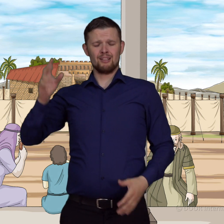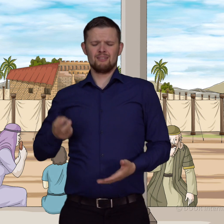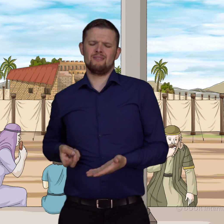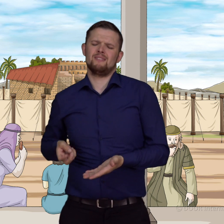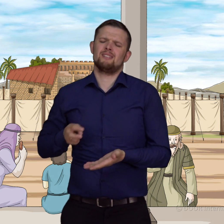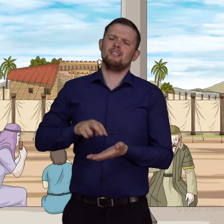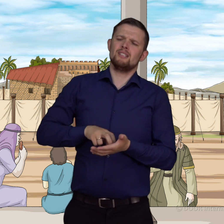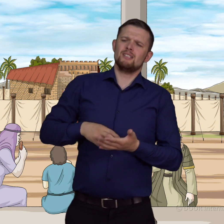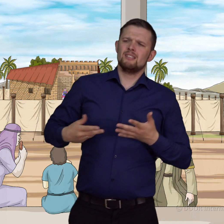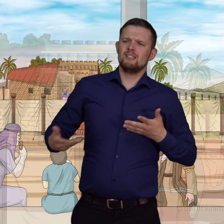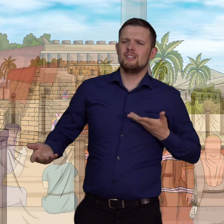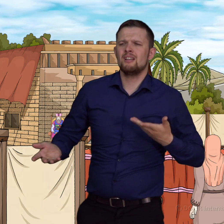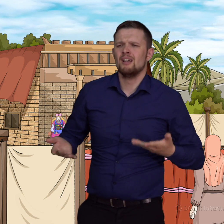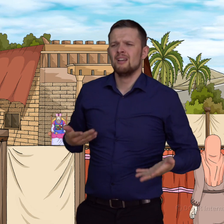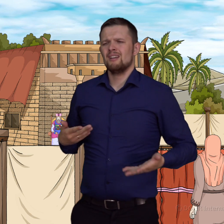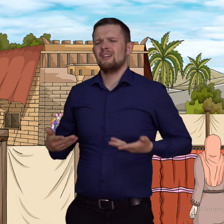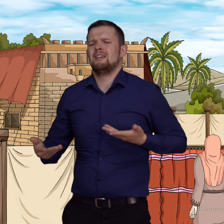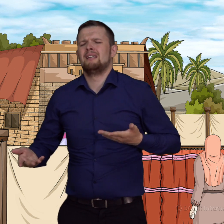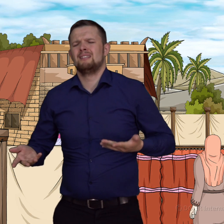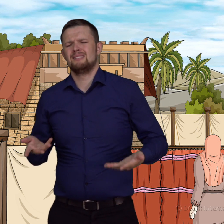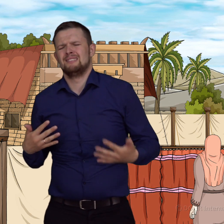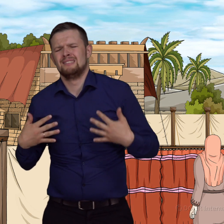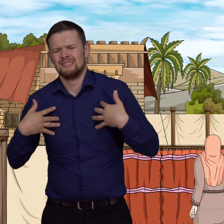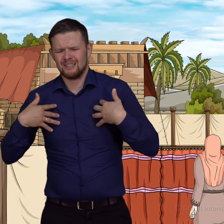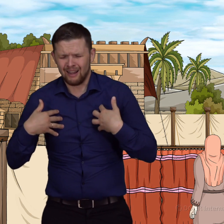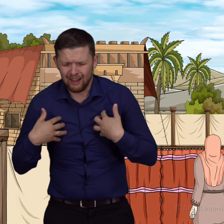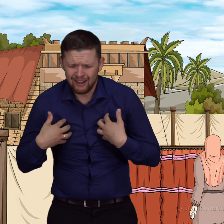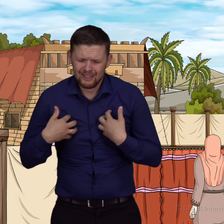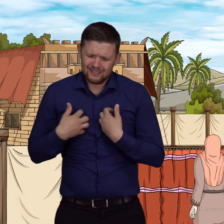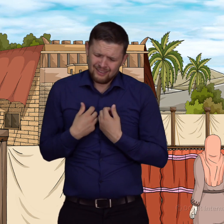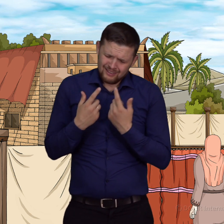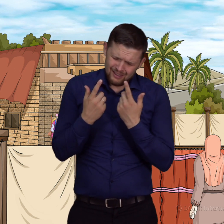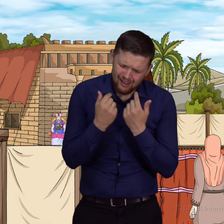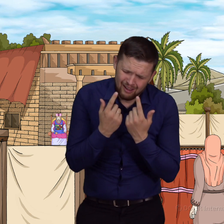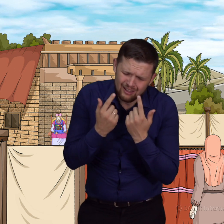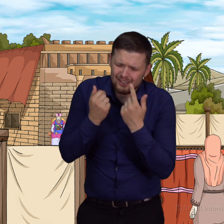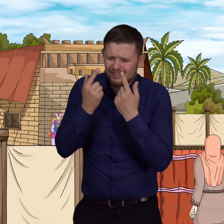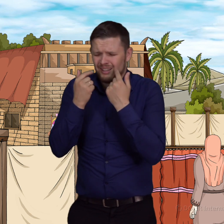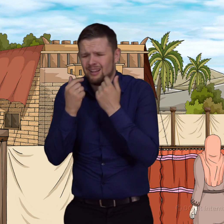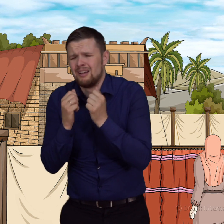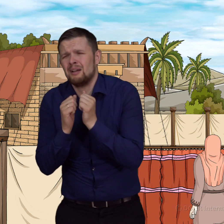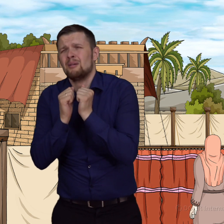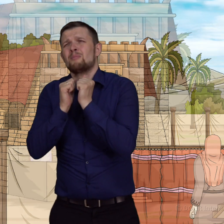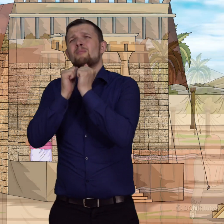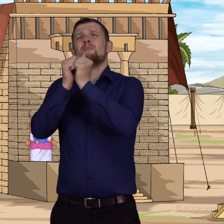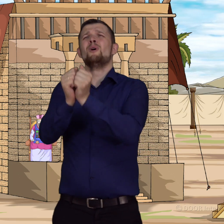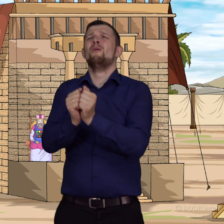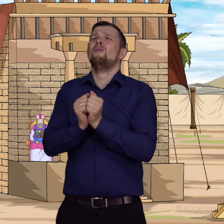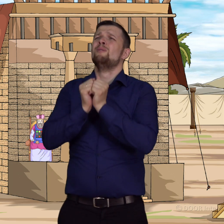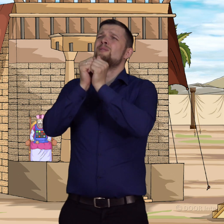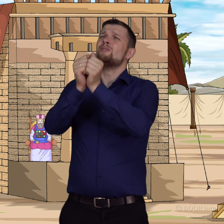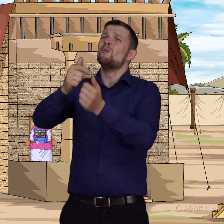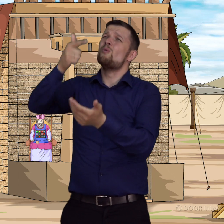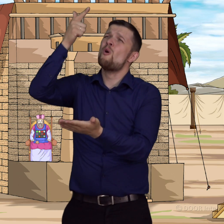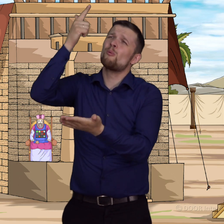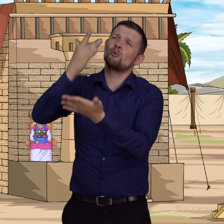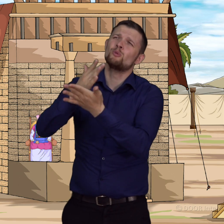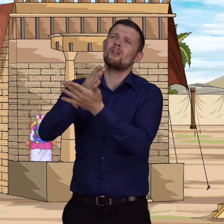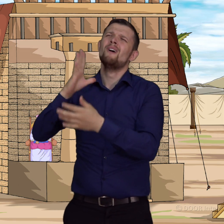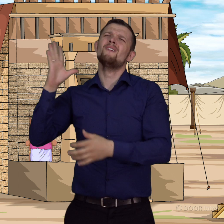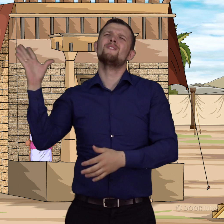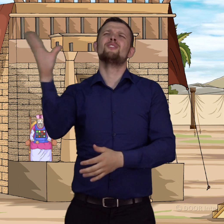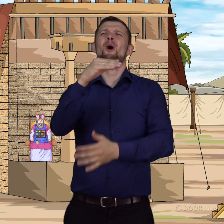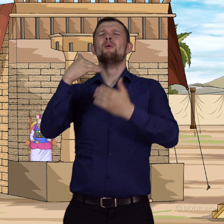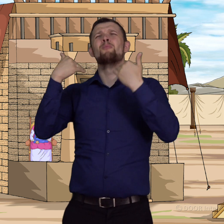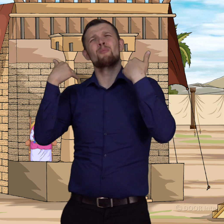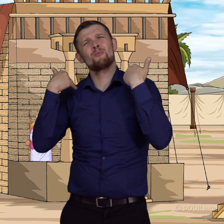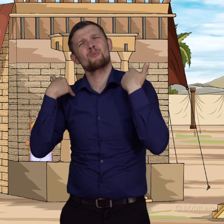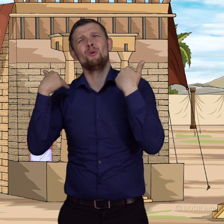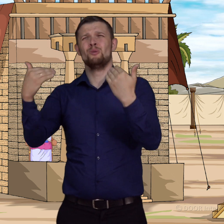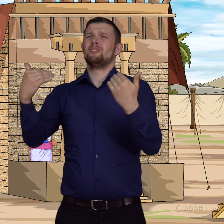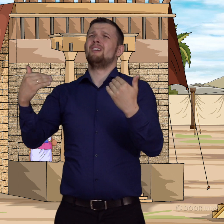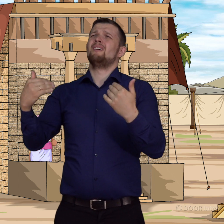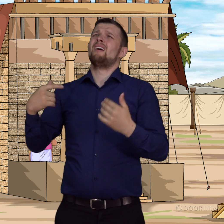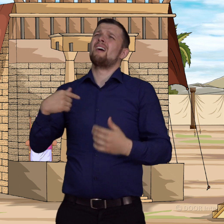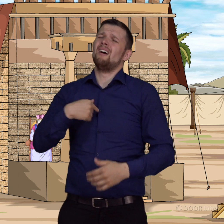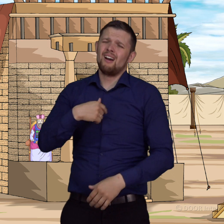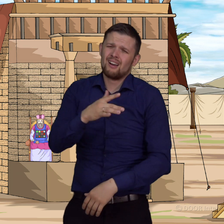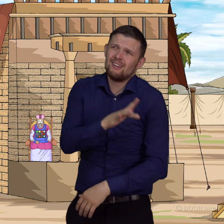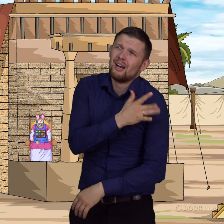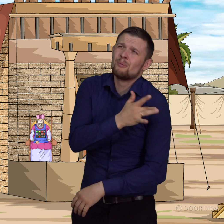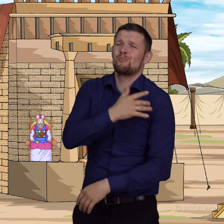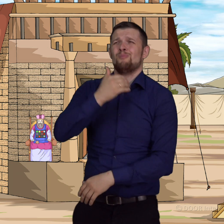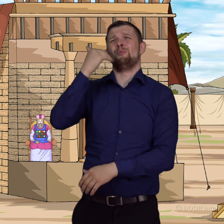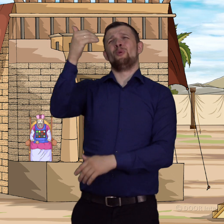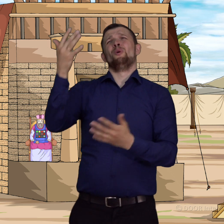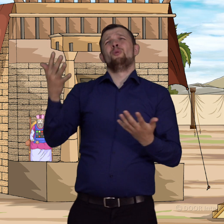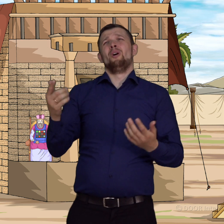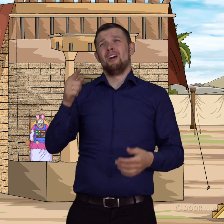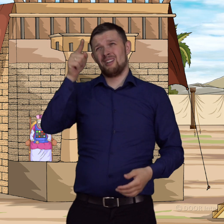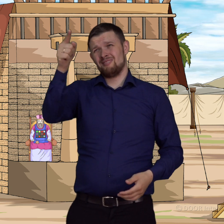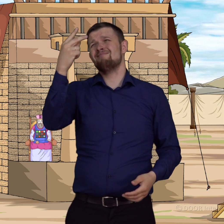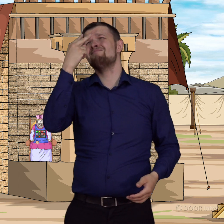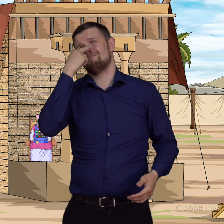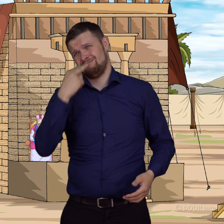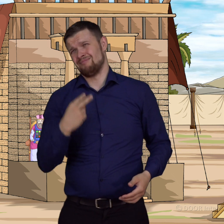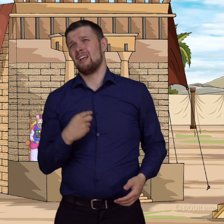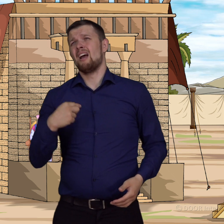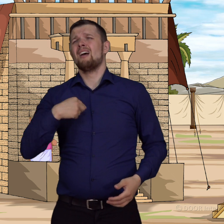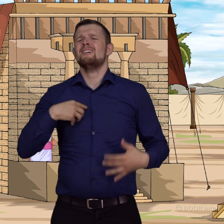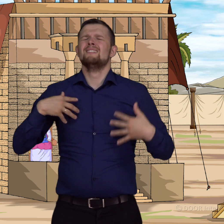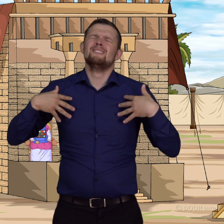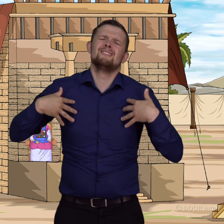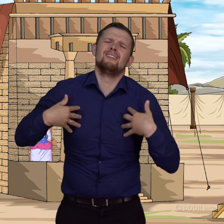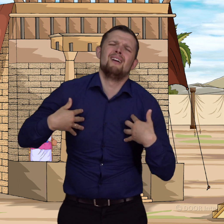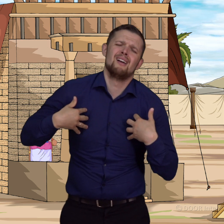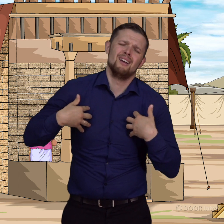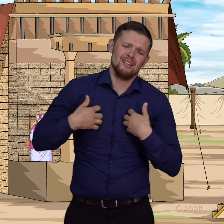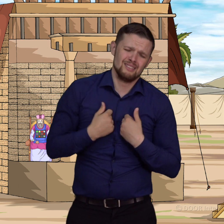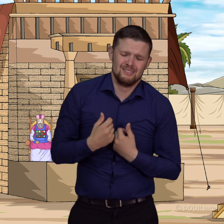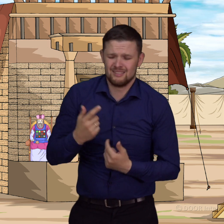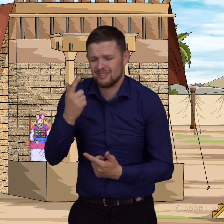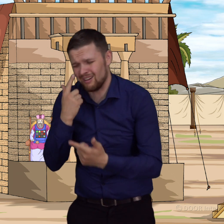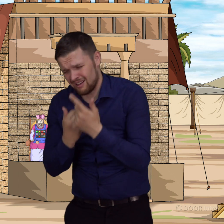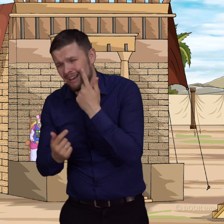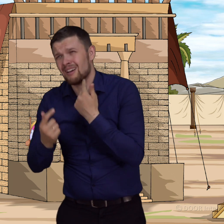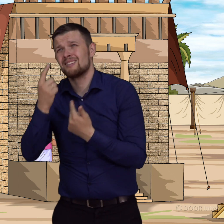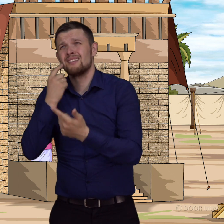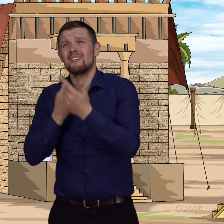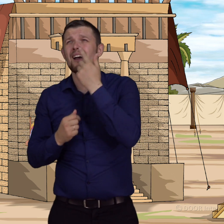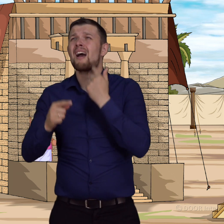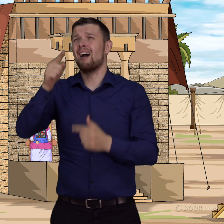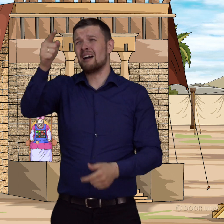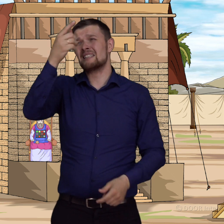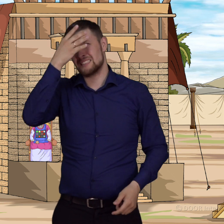In her bitter distress, Hannah prayed to the LORD and wept with many tears.